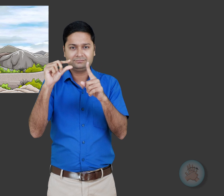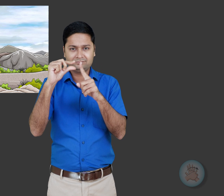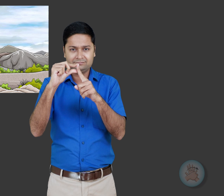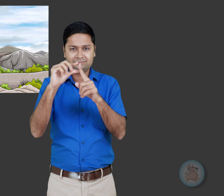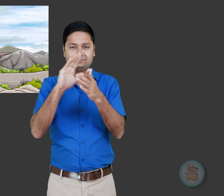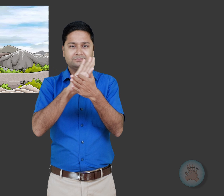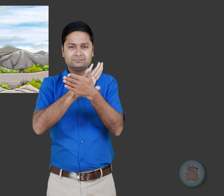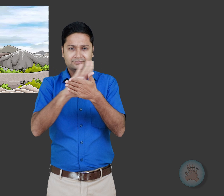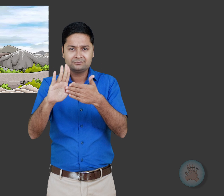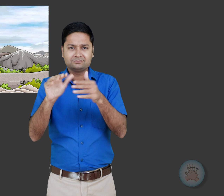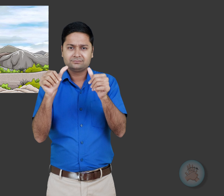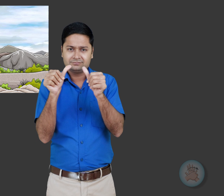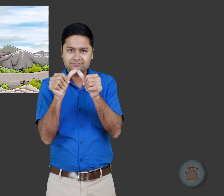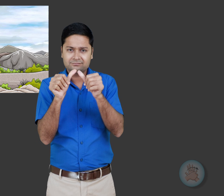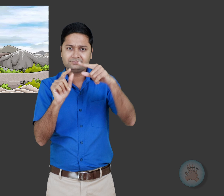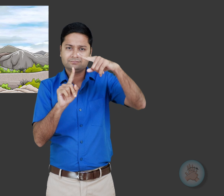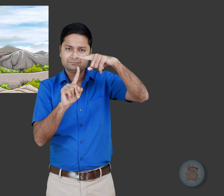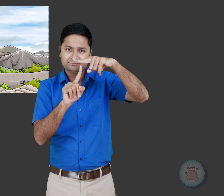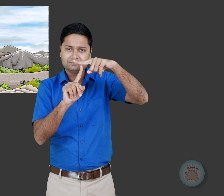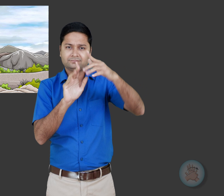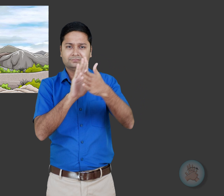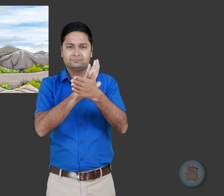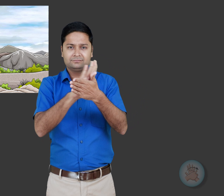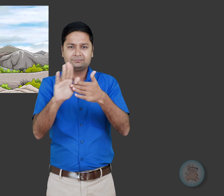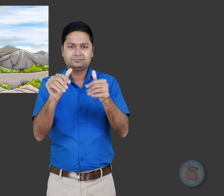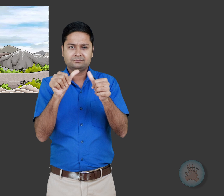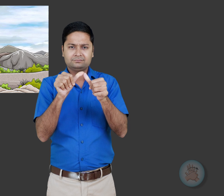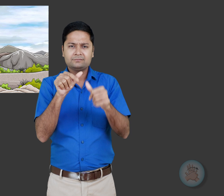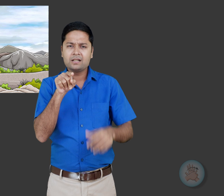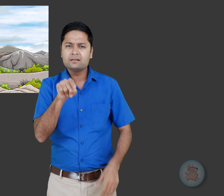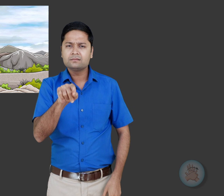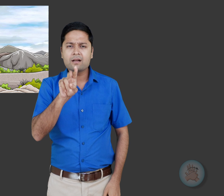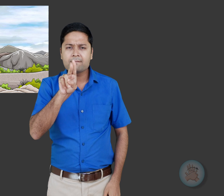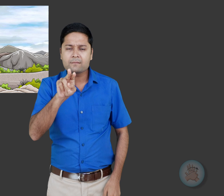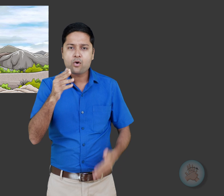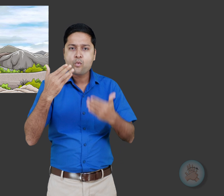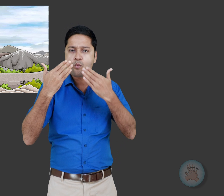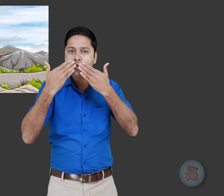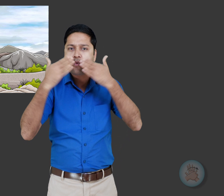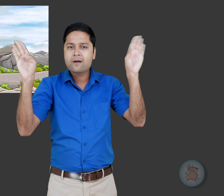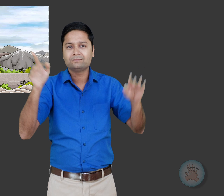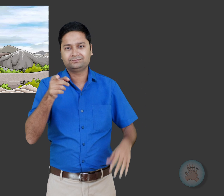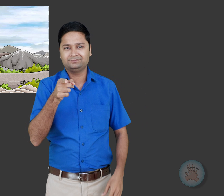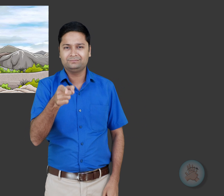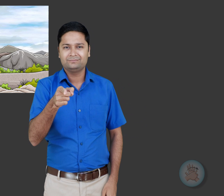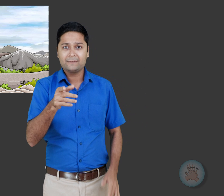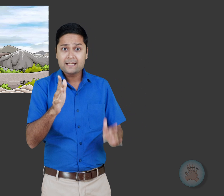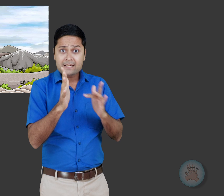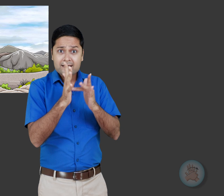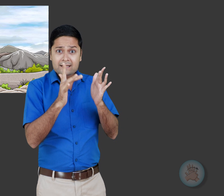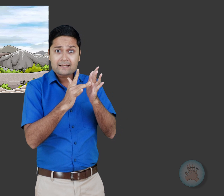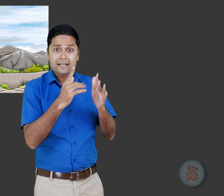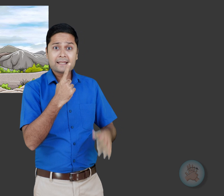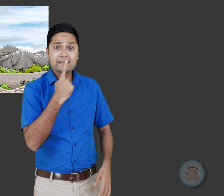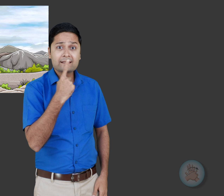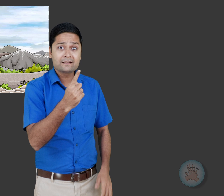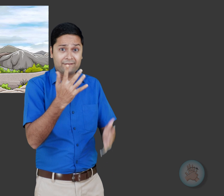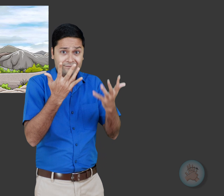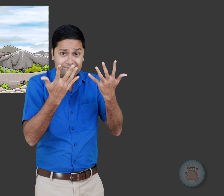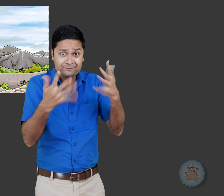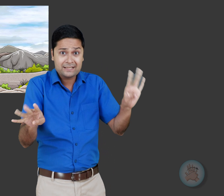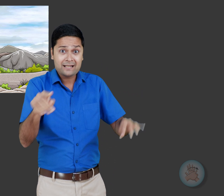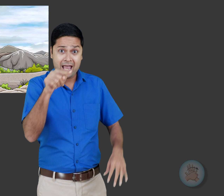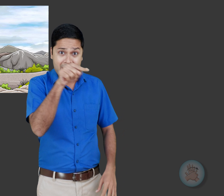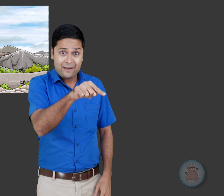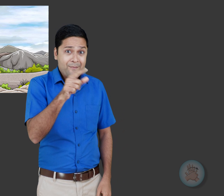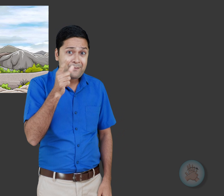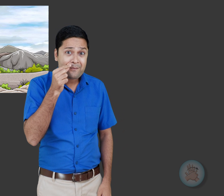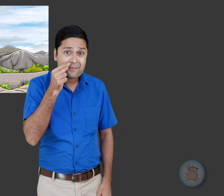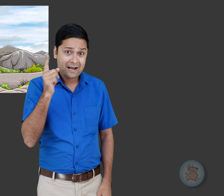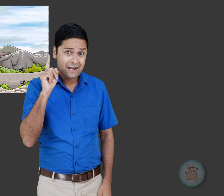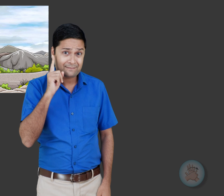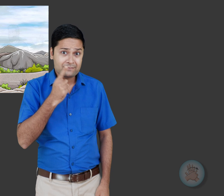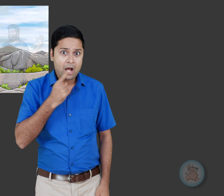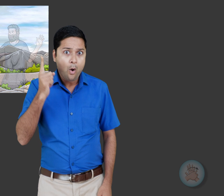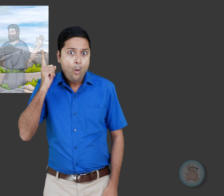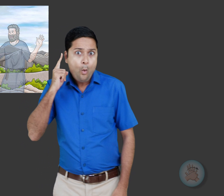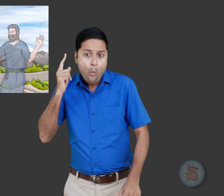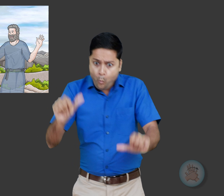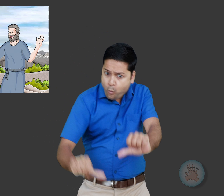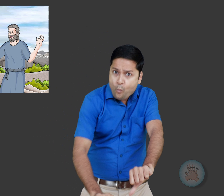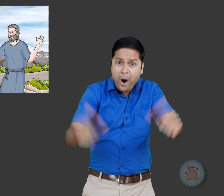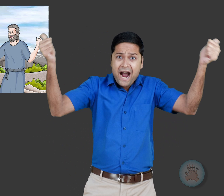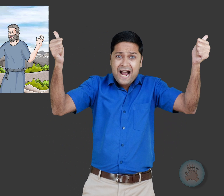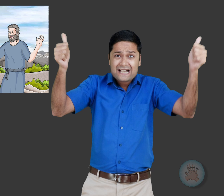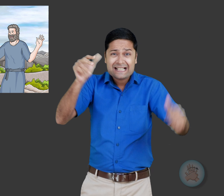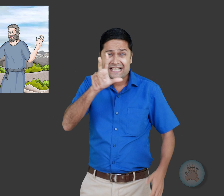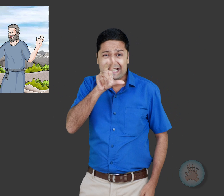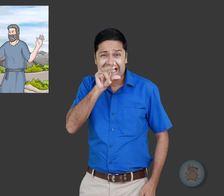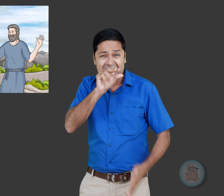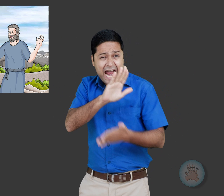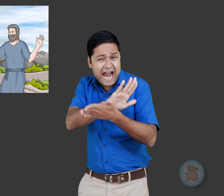(which means, “Be opened!”).